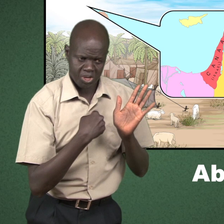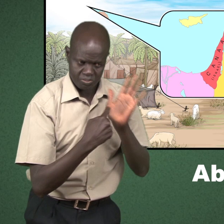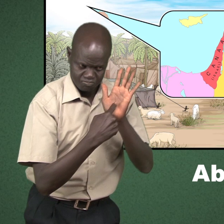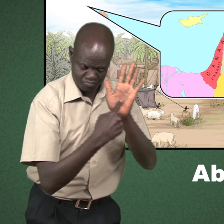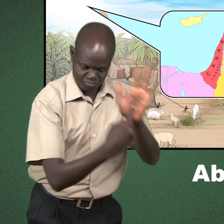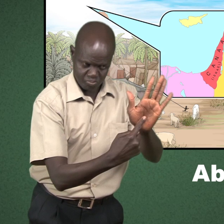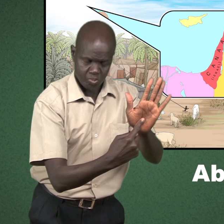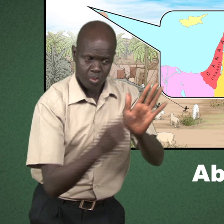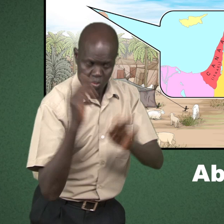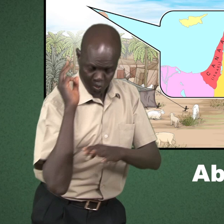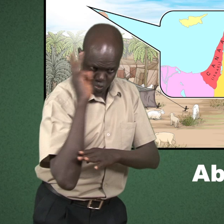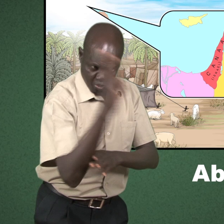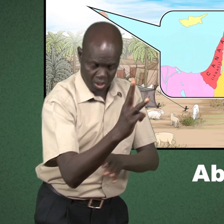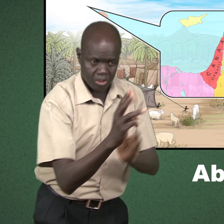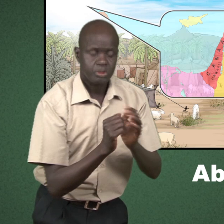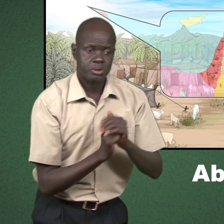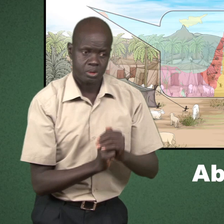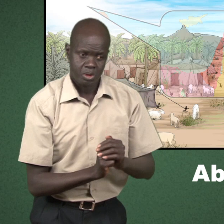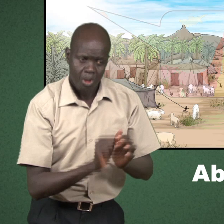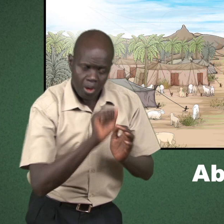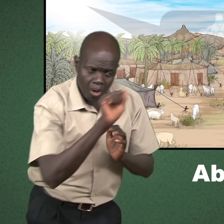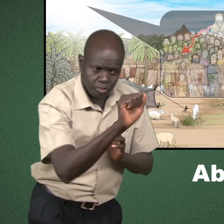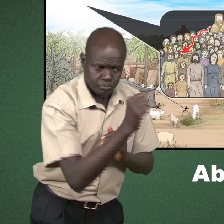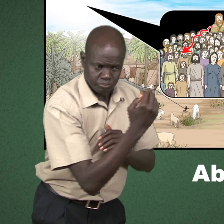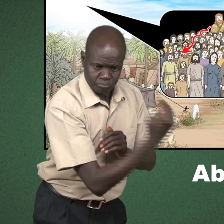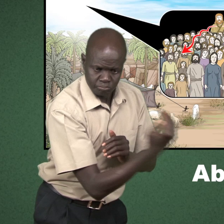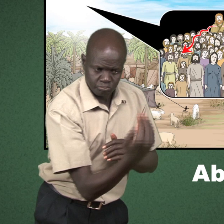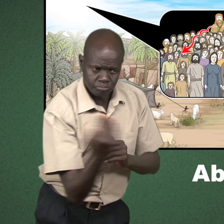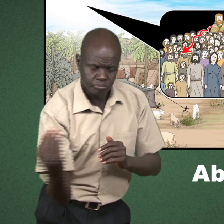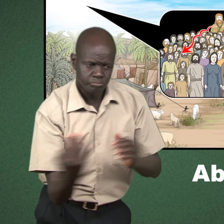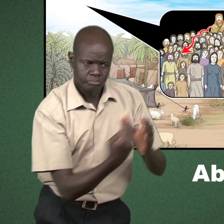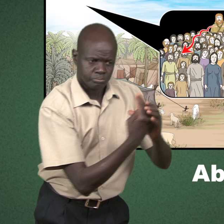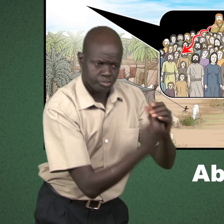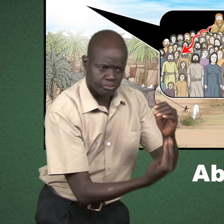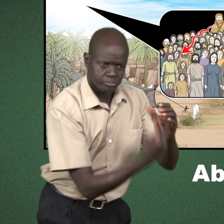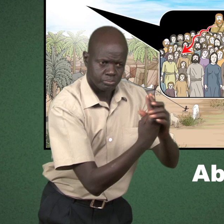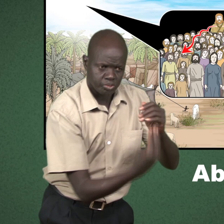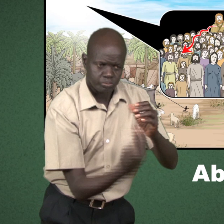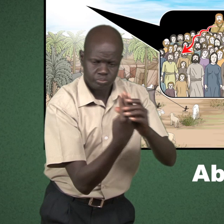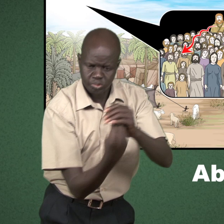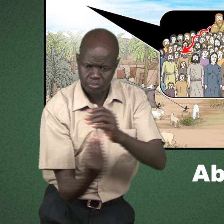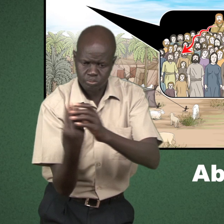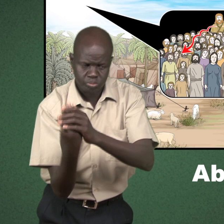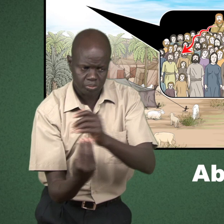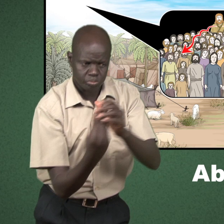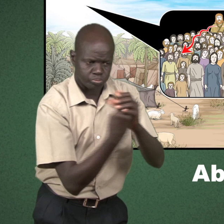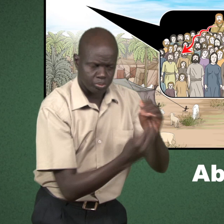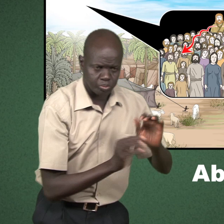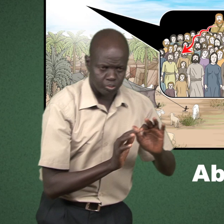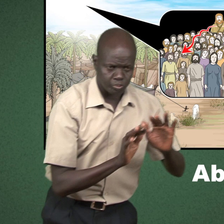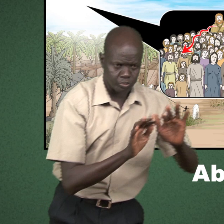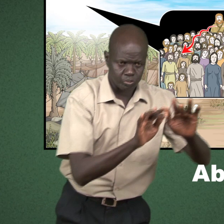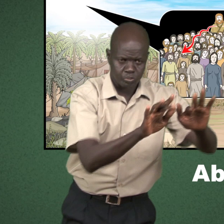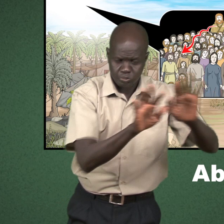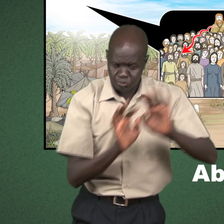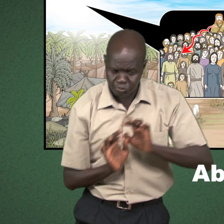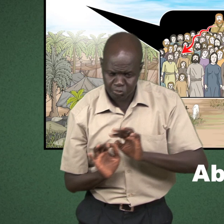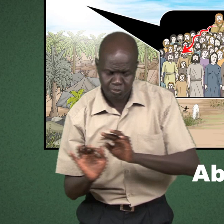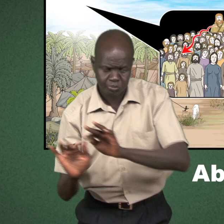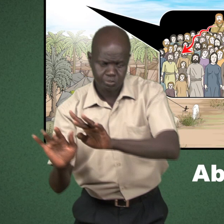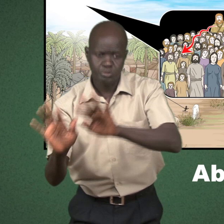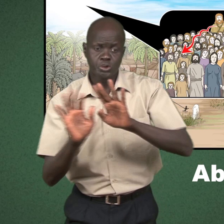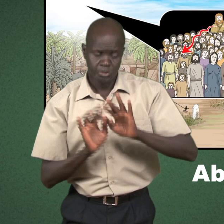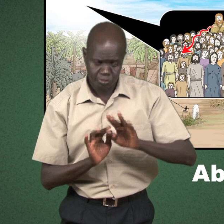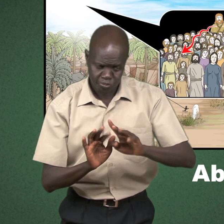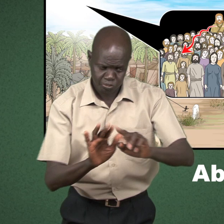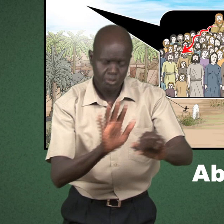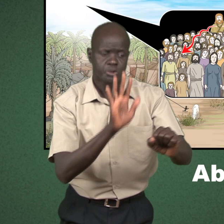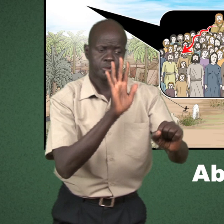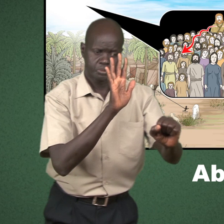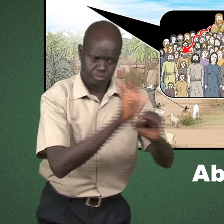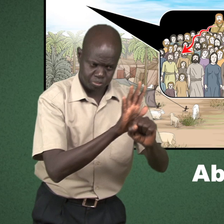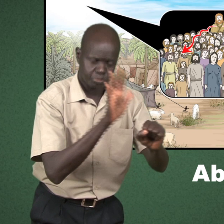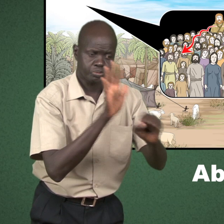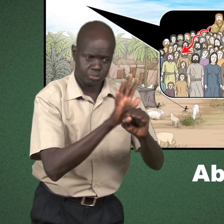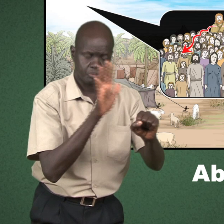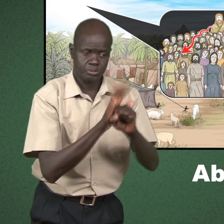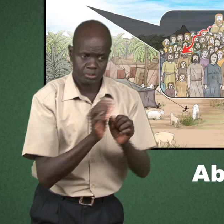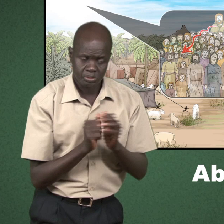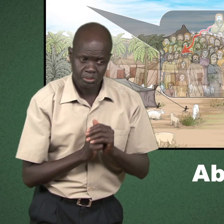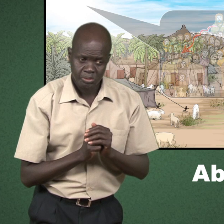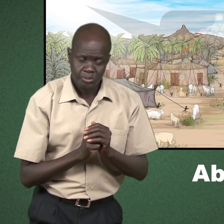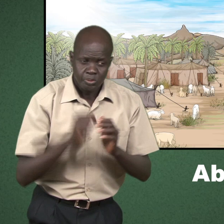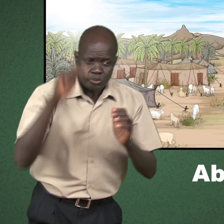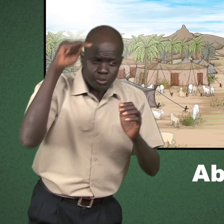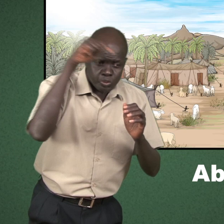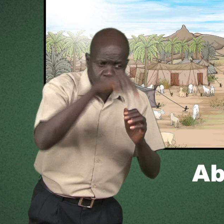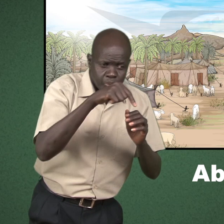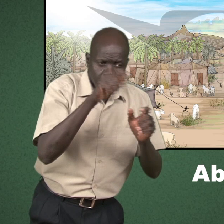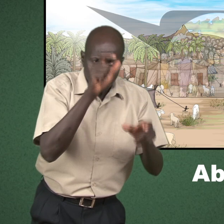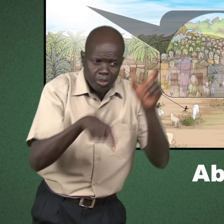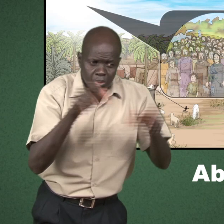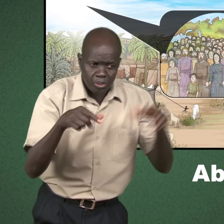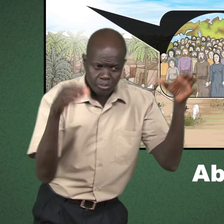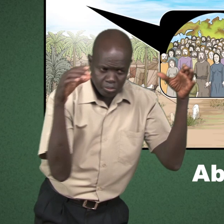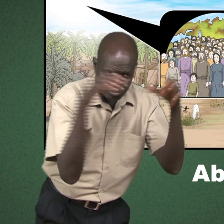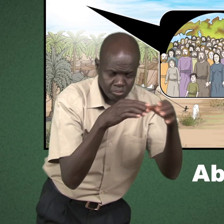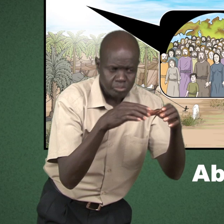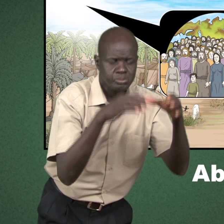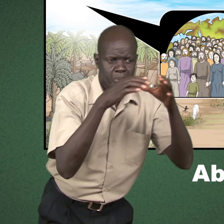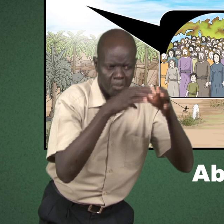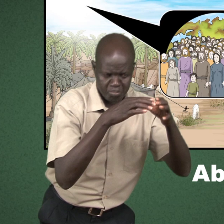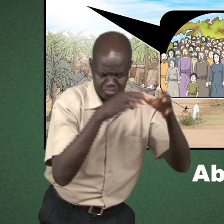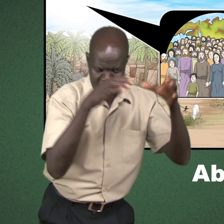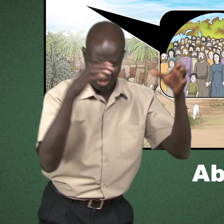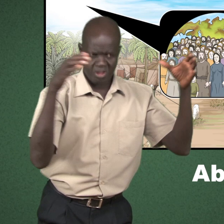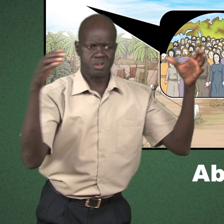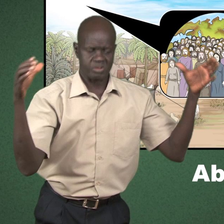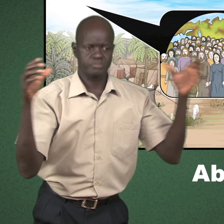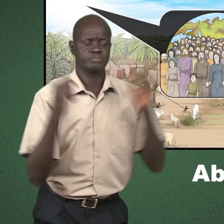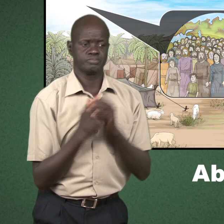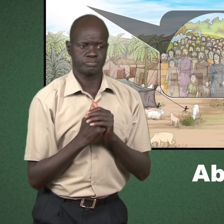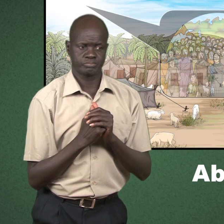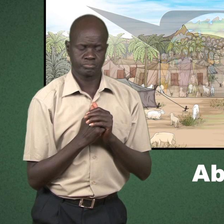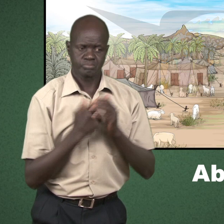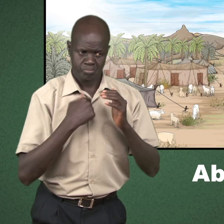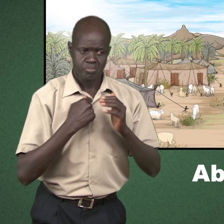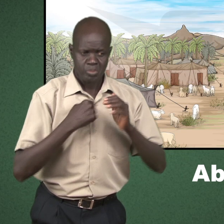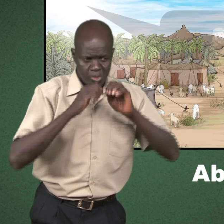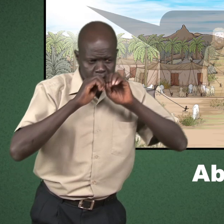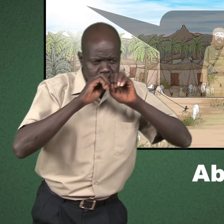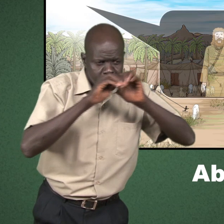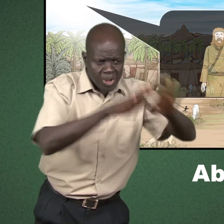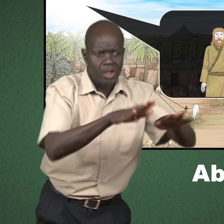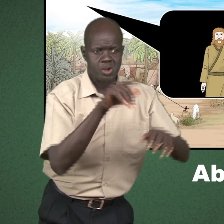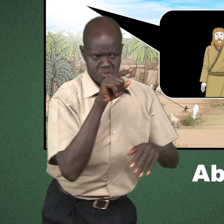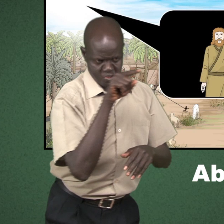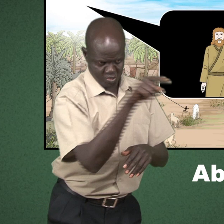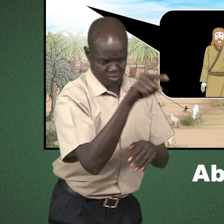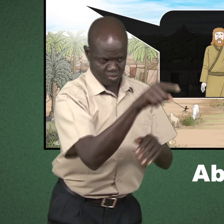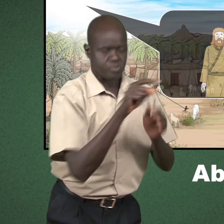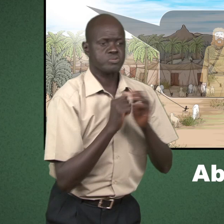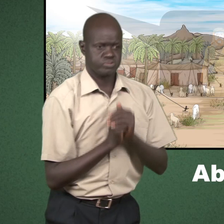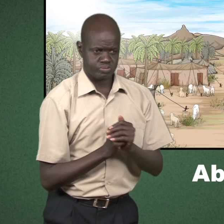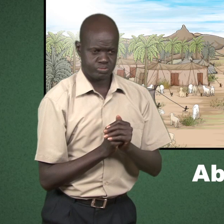I will make you into a great nation, and I will bless you;